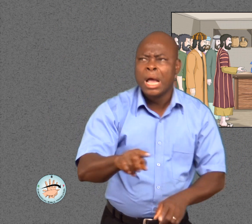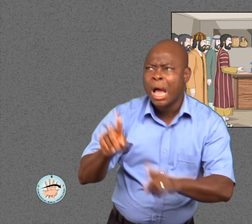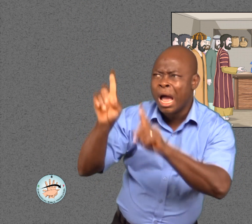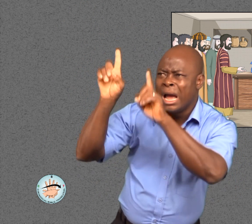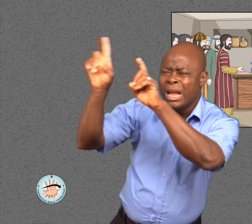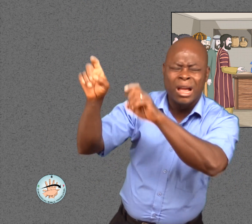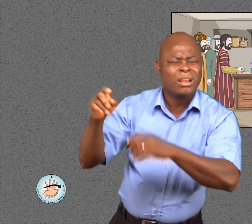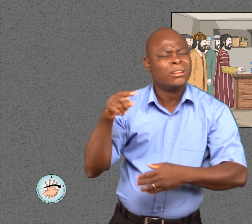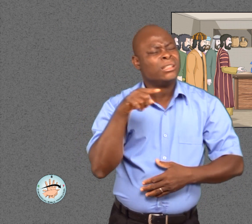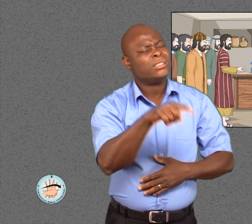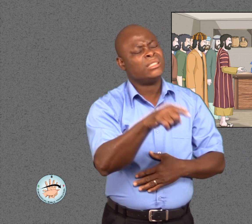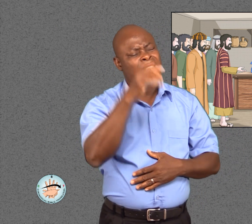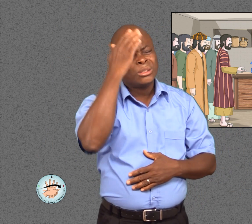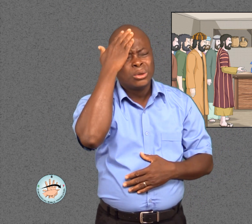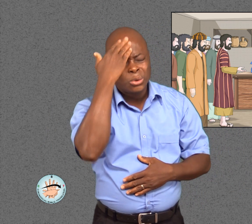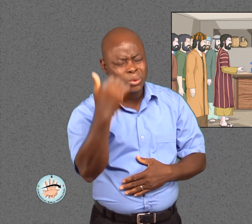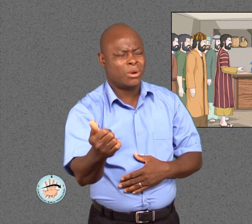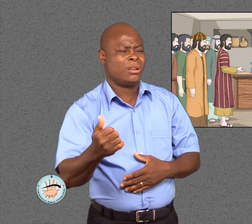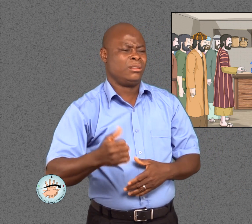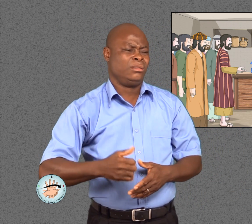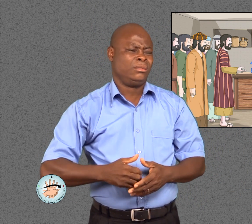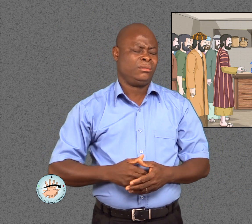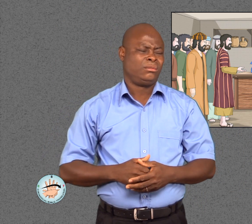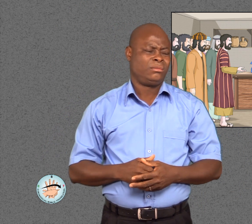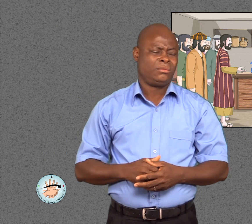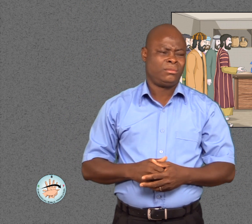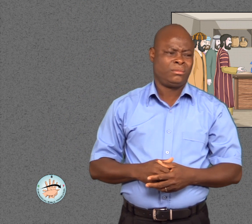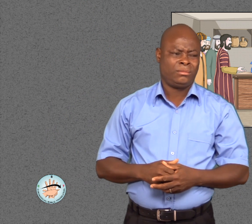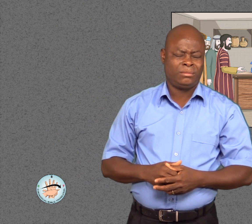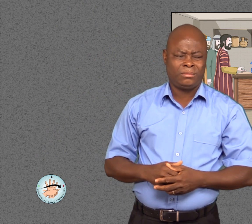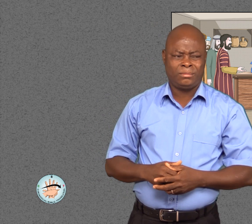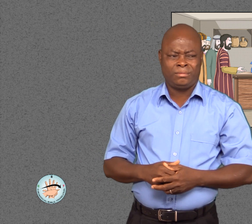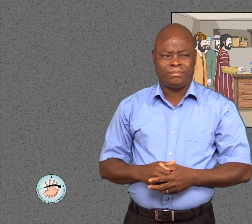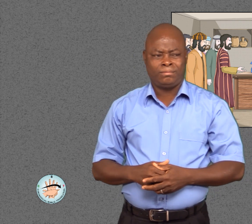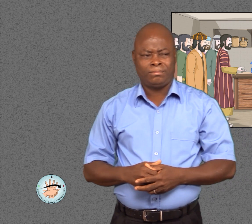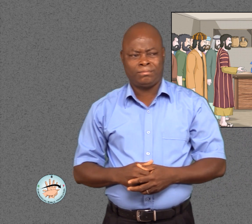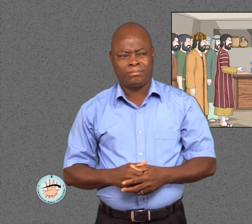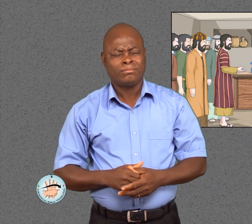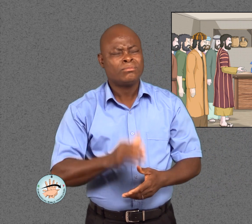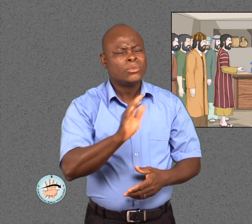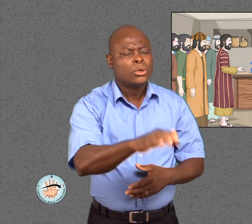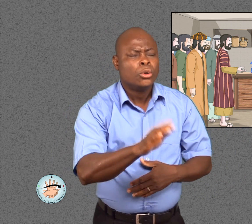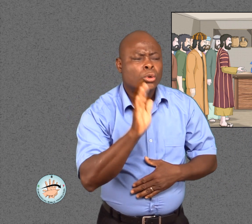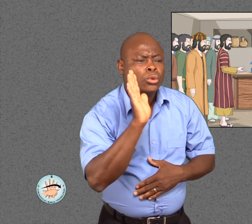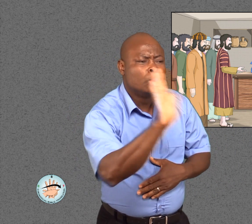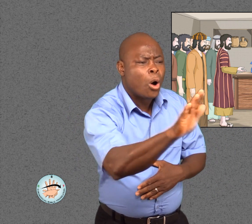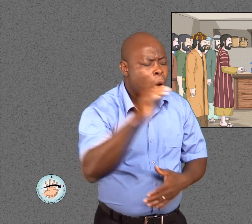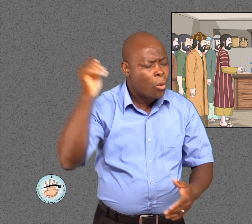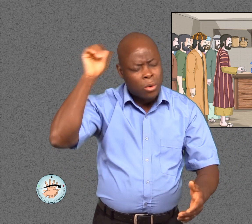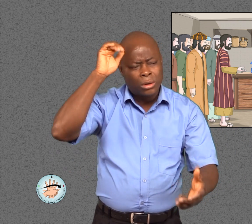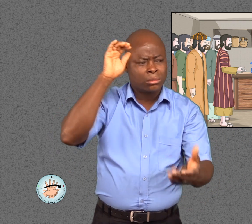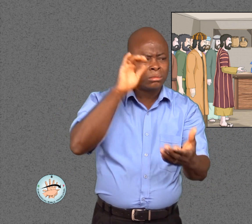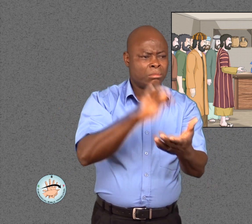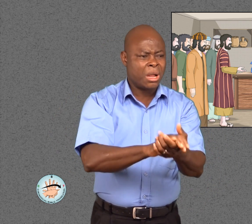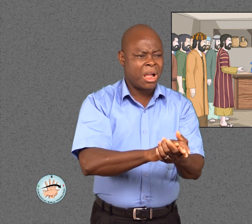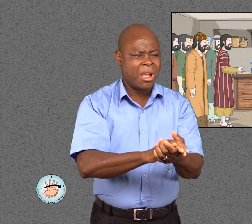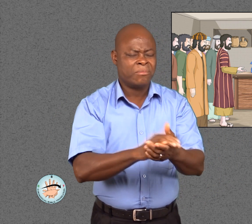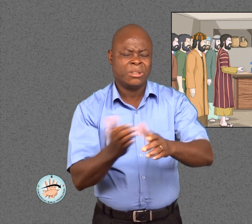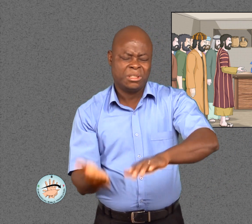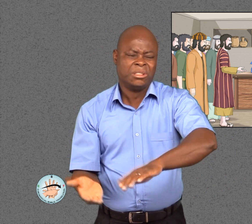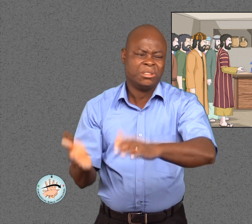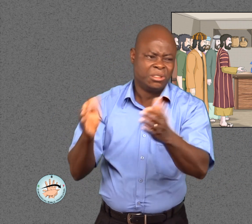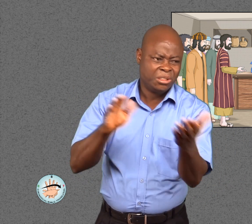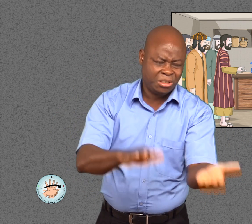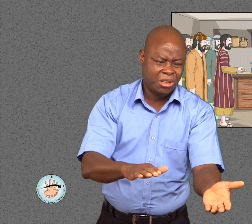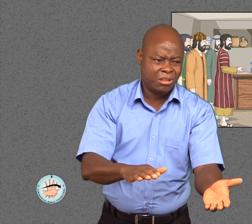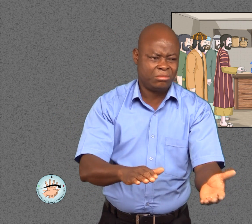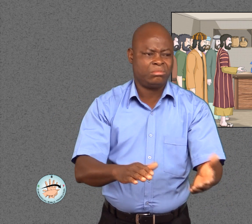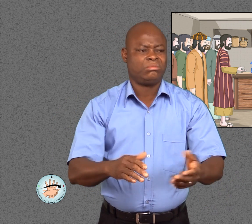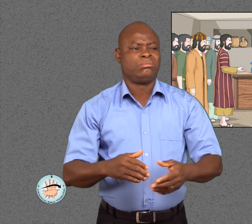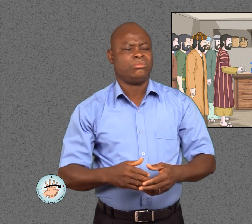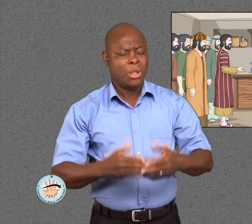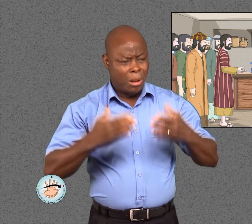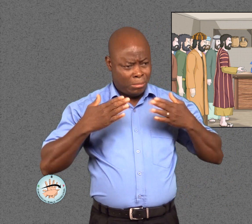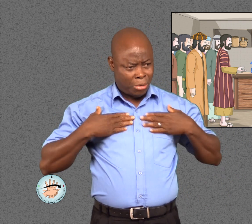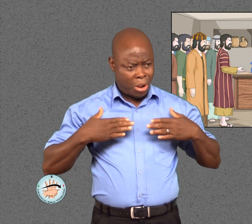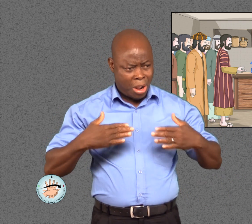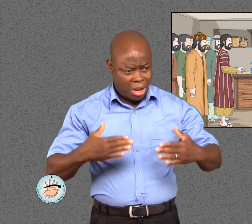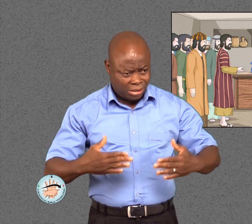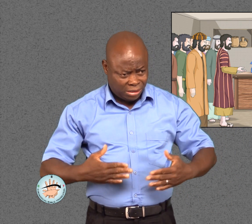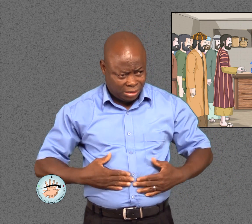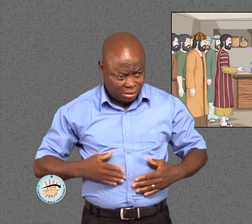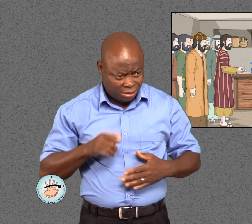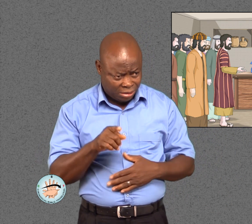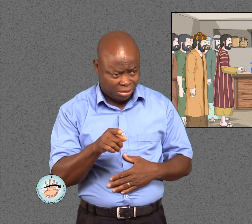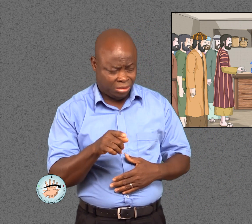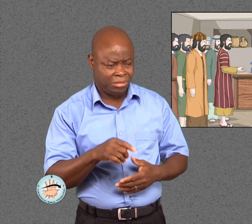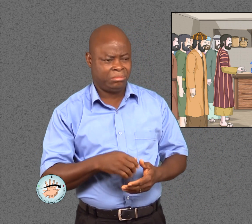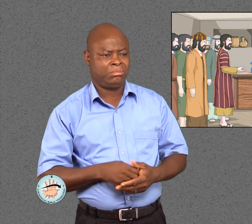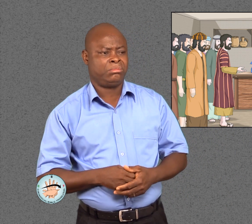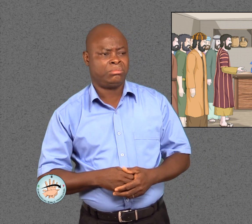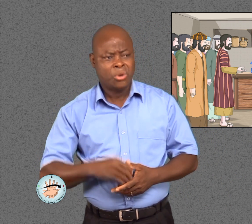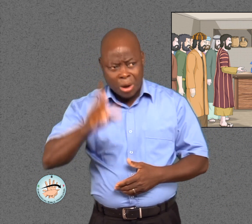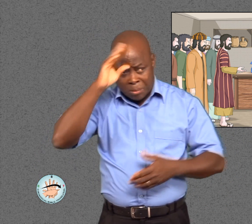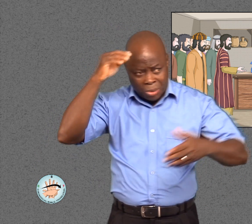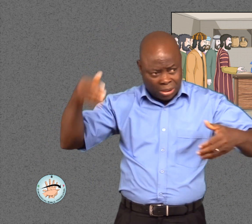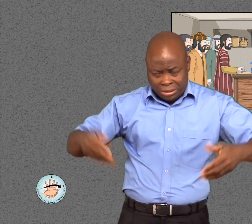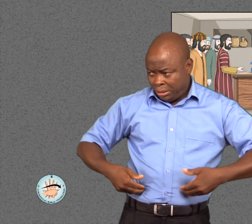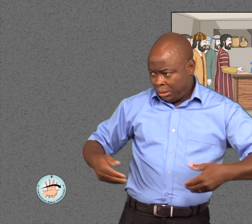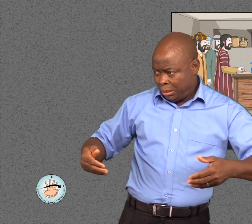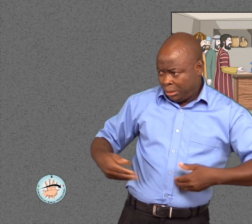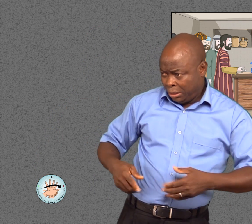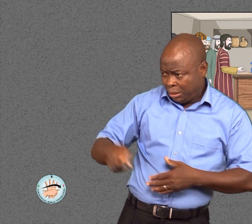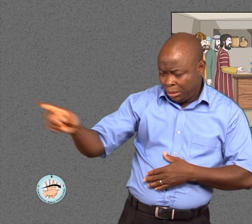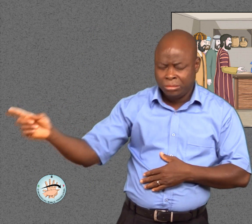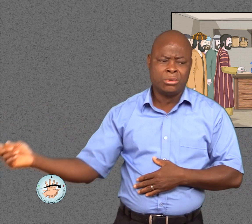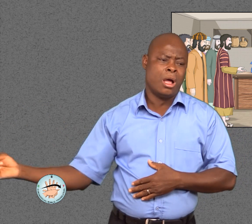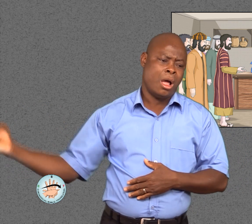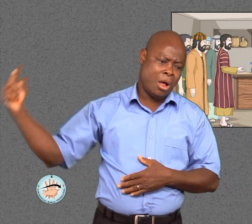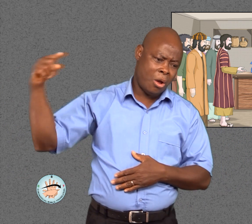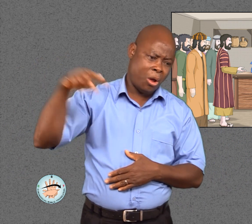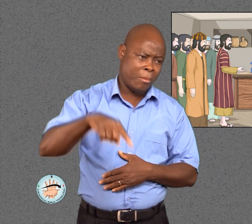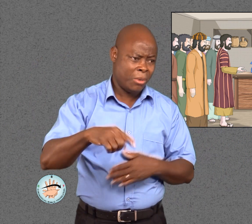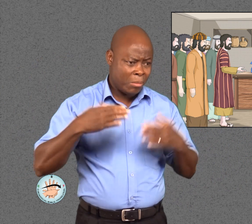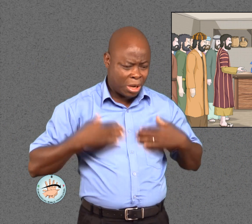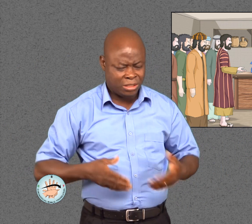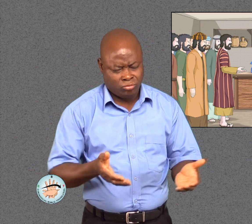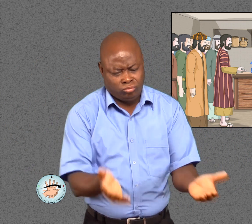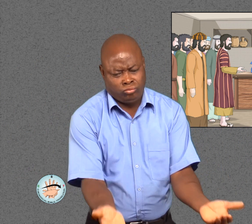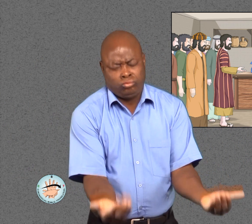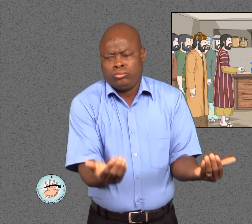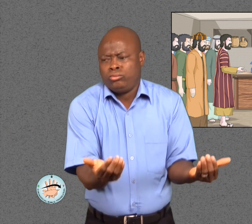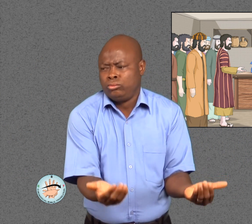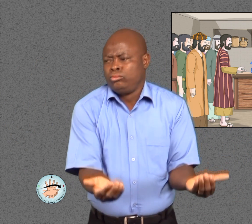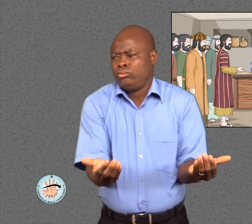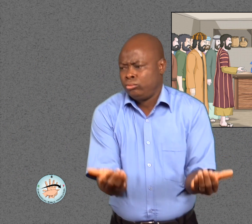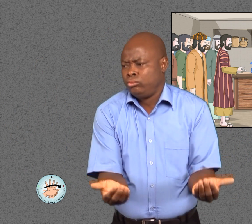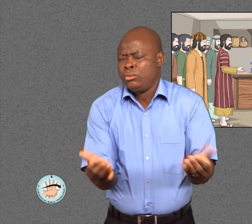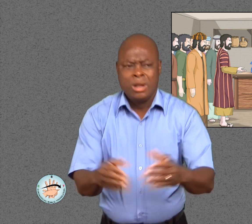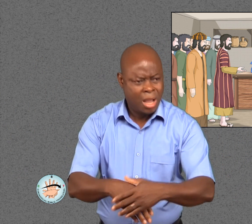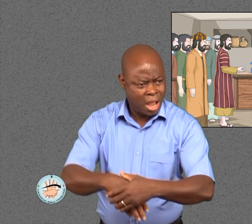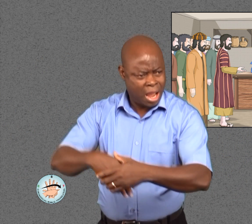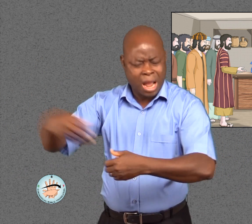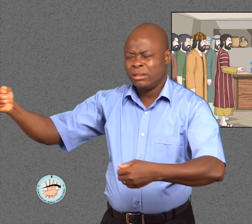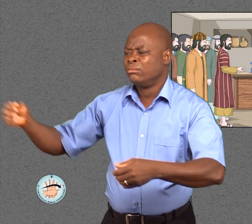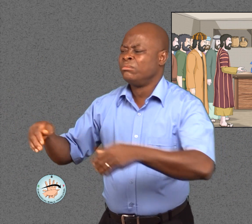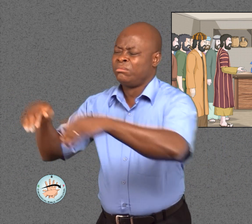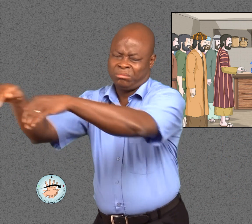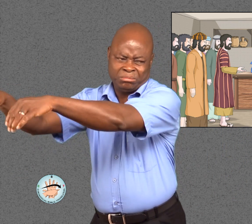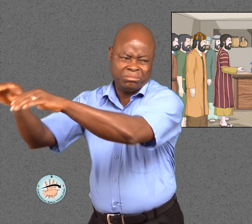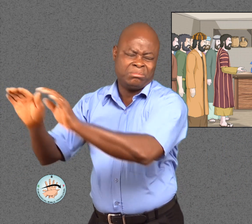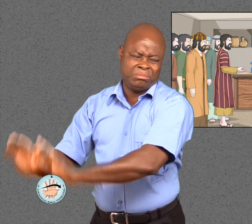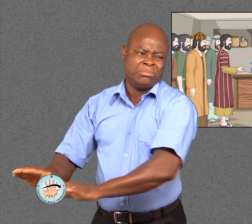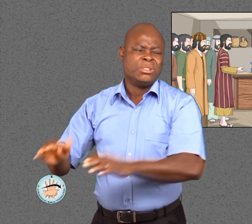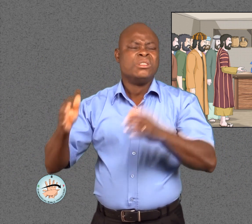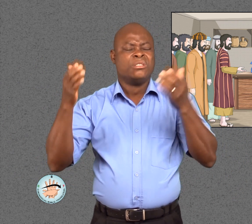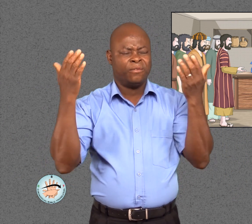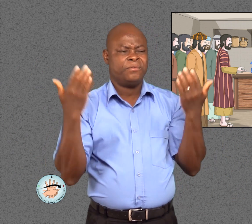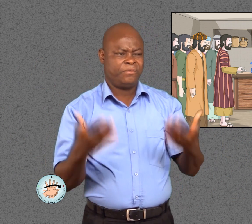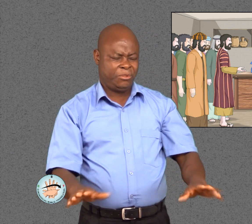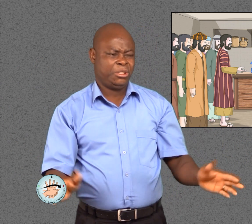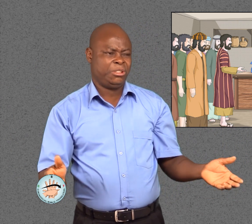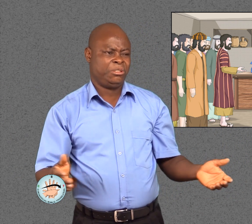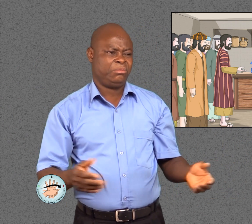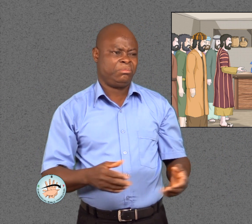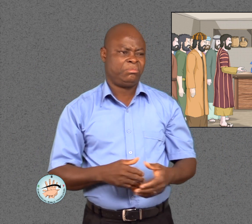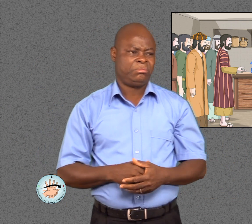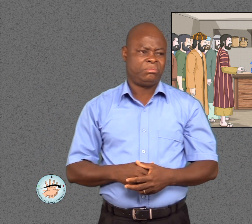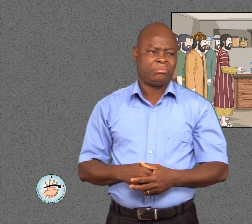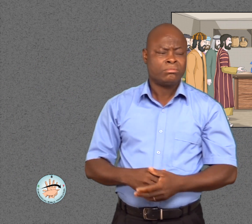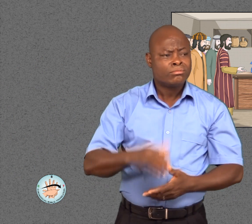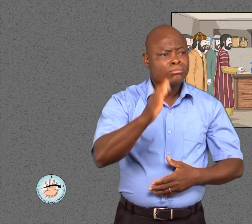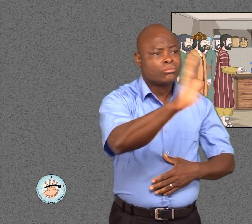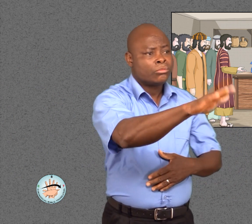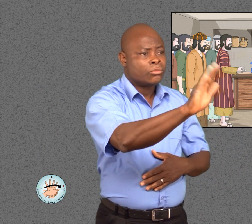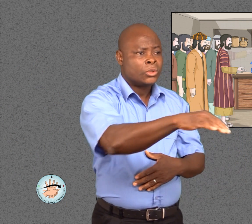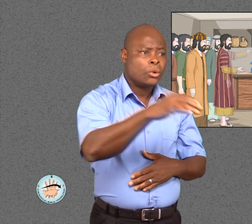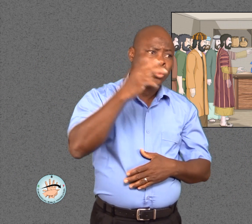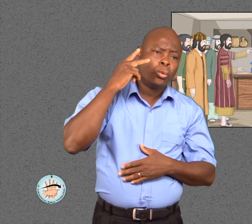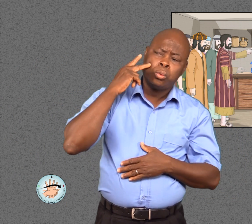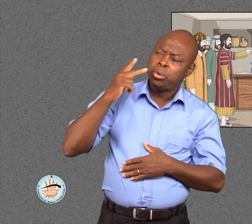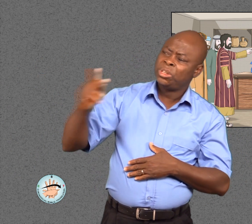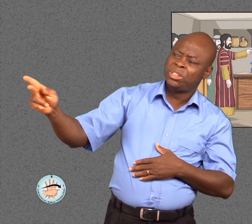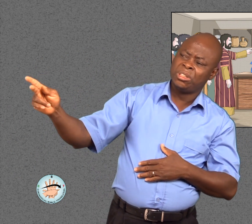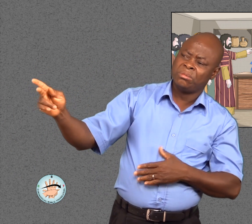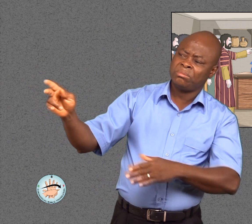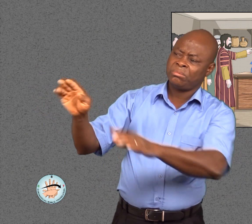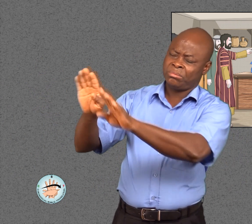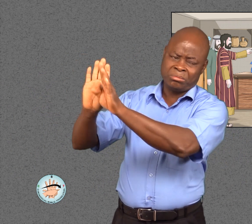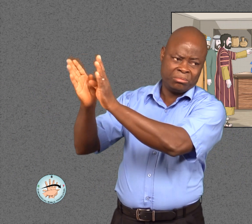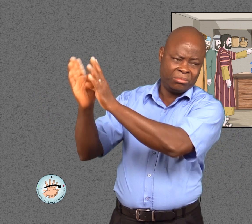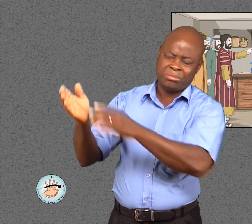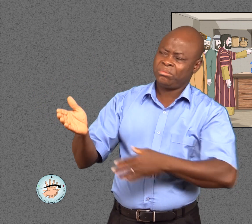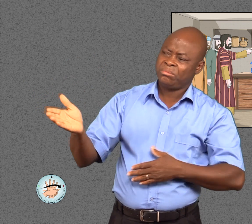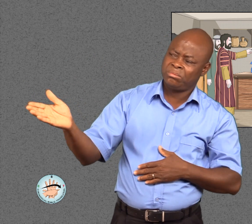“How could you agree to test the Spirit of the Lord?” Peter replied.